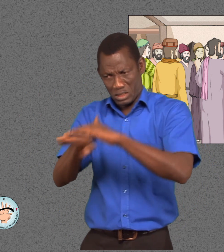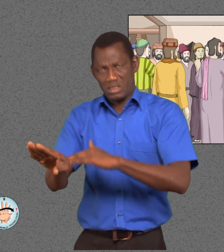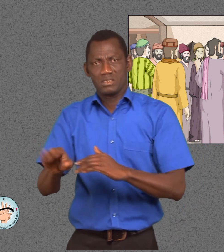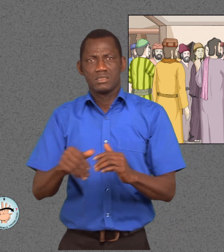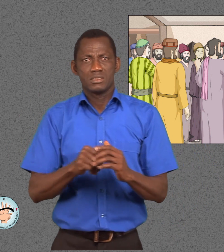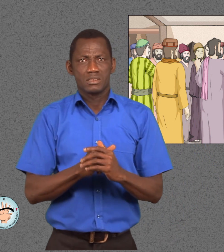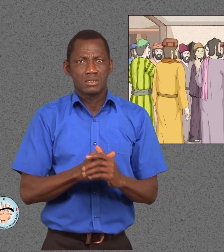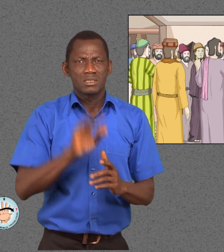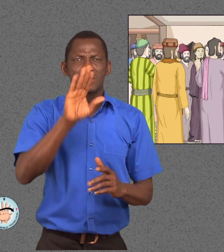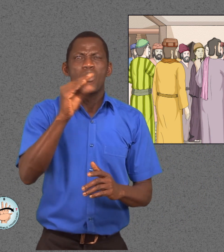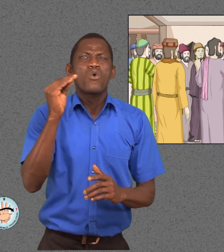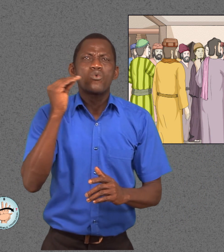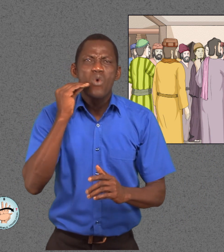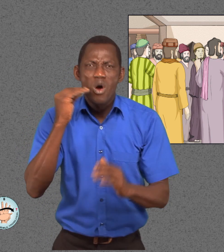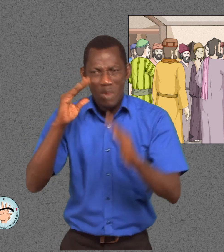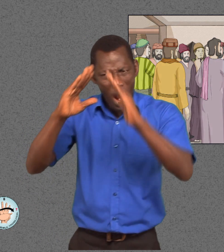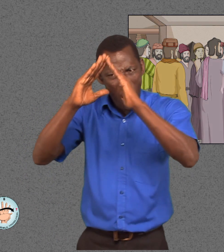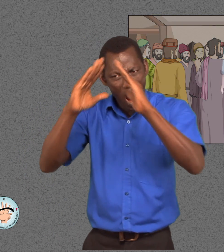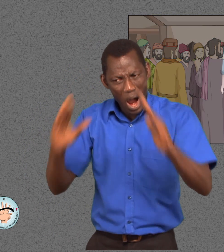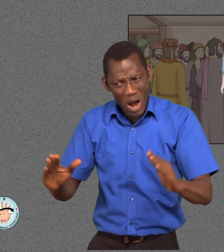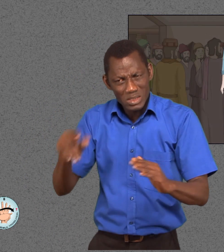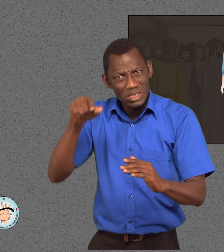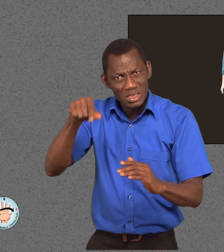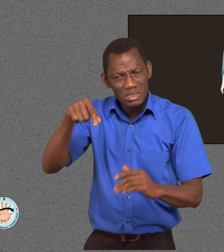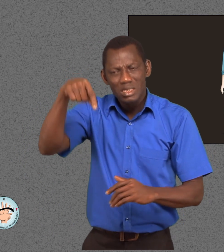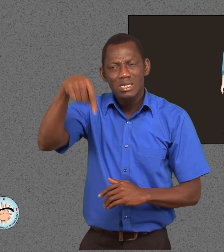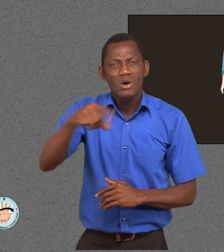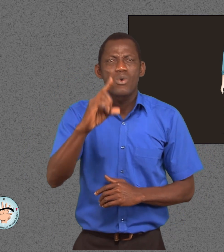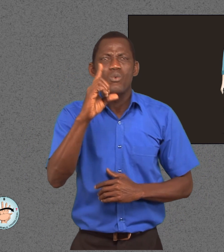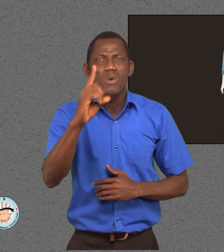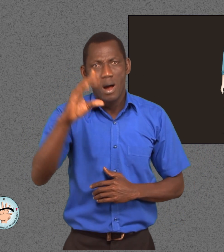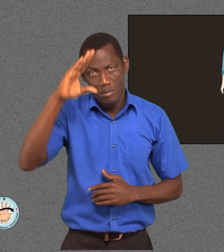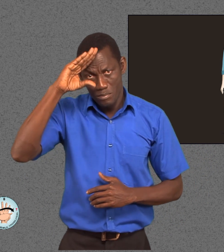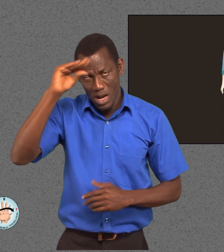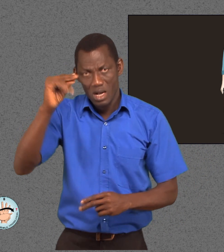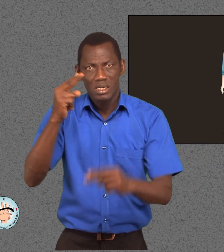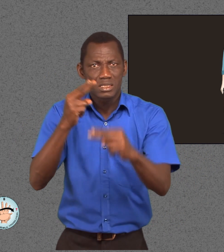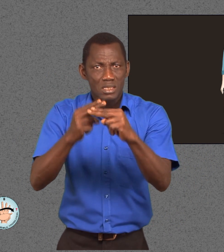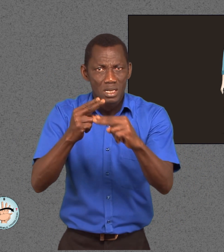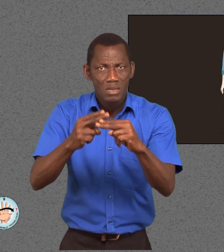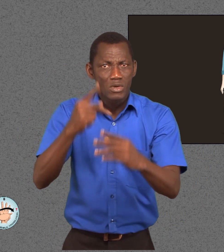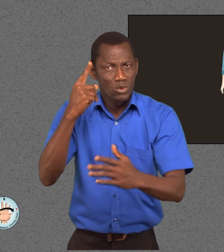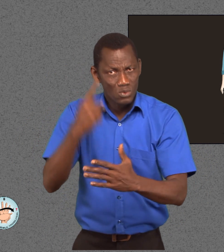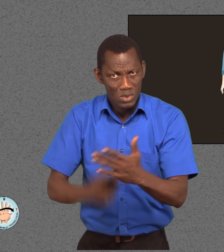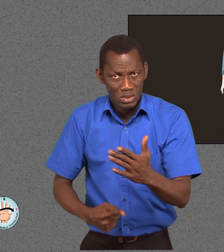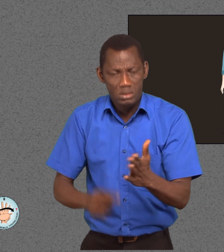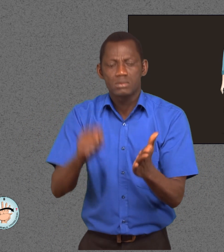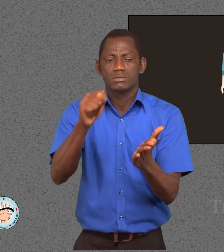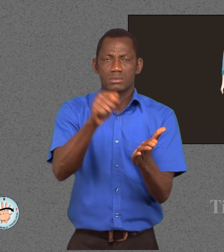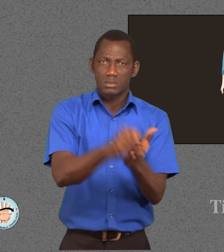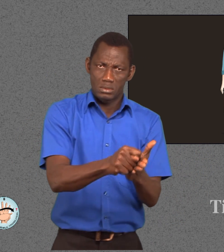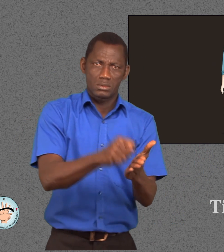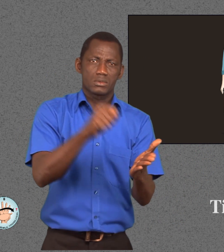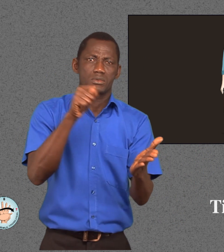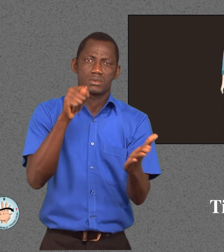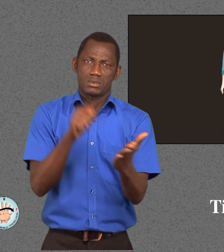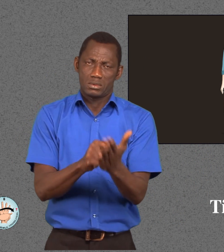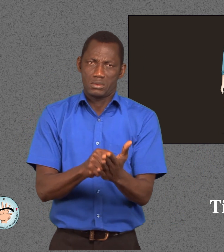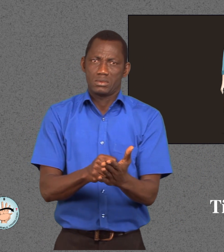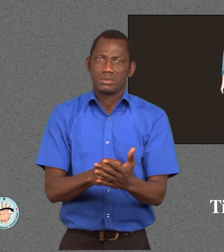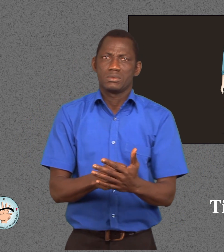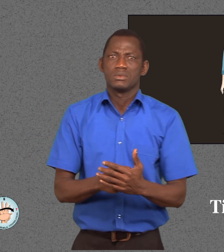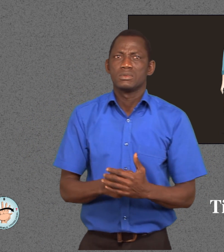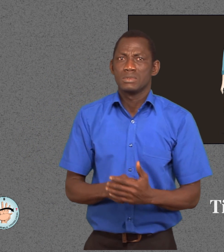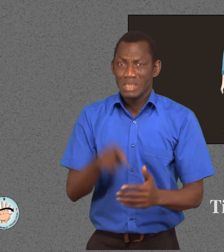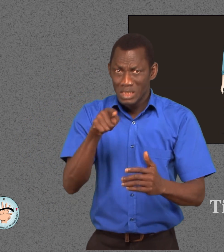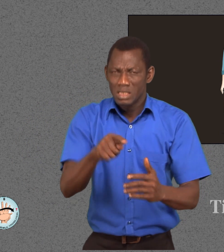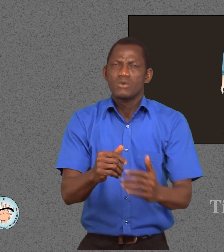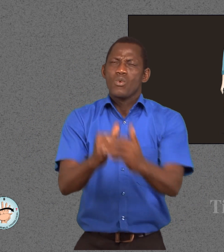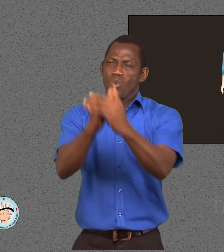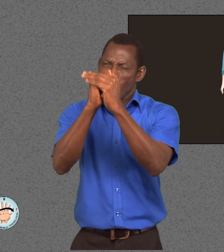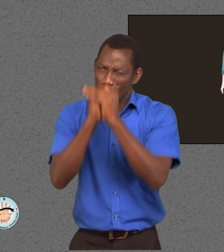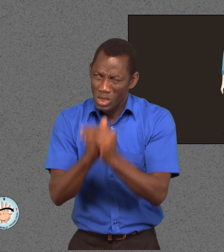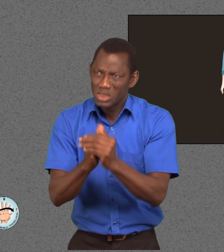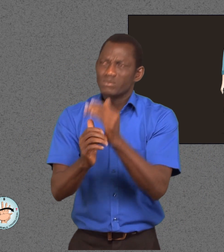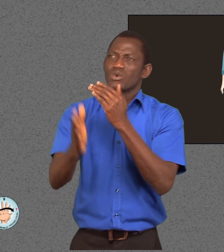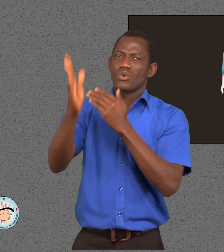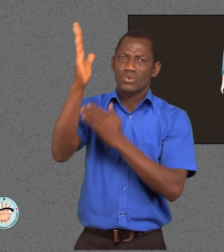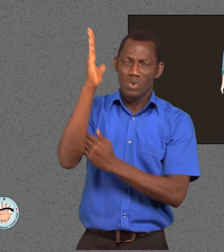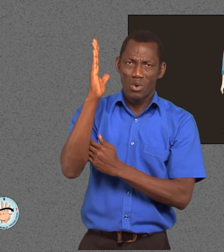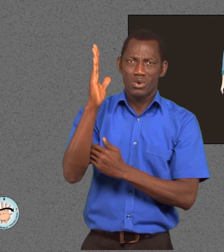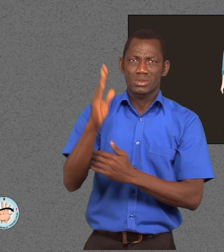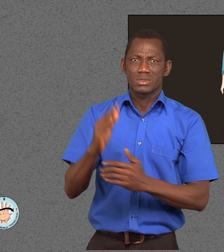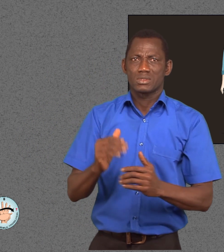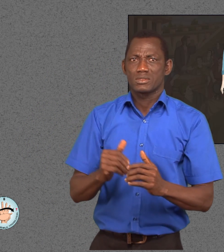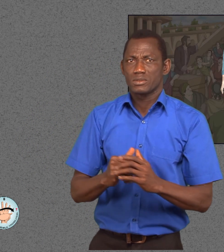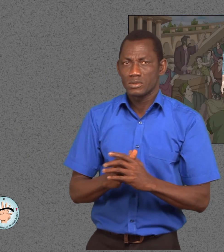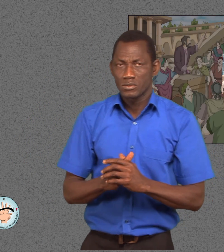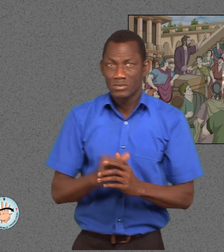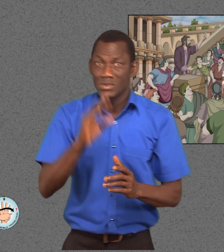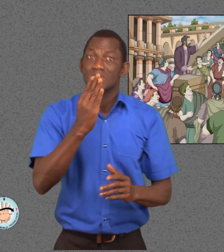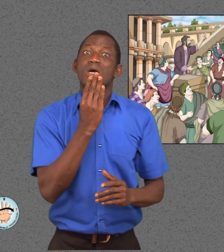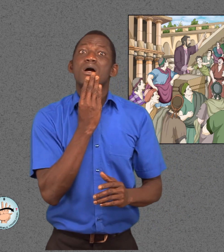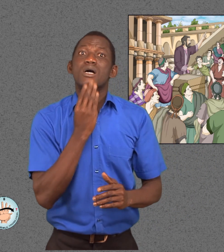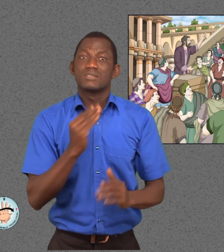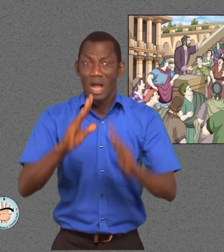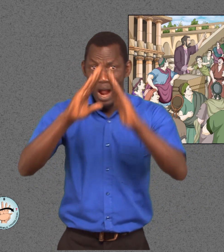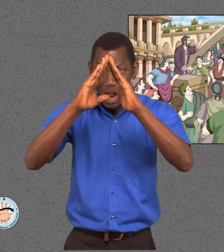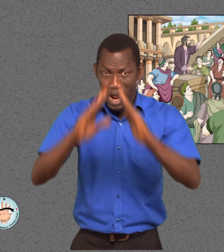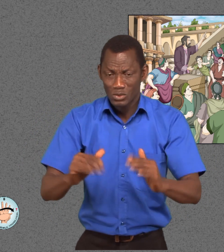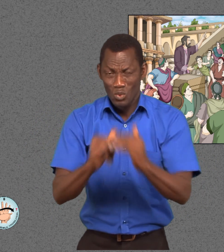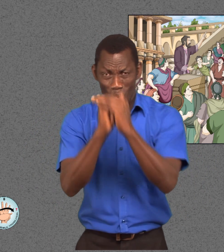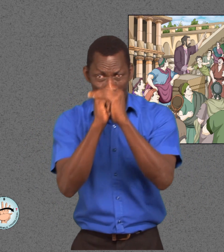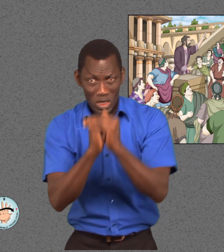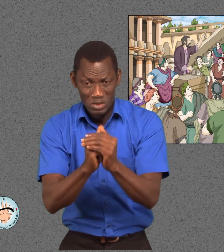So Paul left the synagogue and went next door to the house of Titus Justus, a worshiper of God.